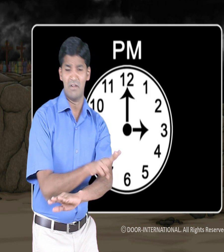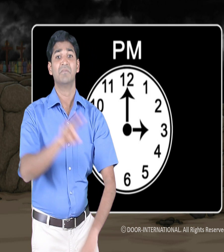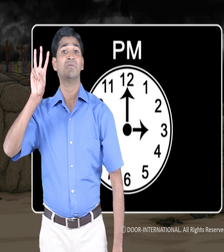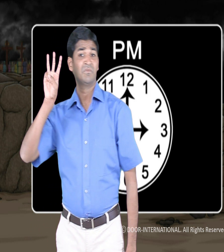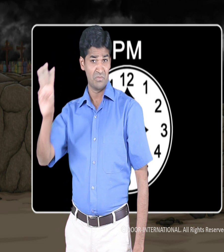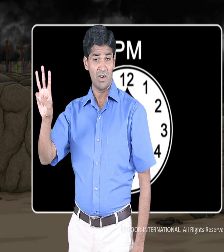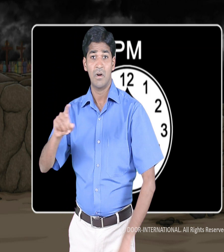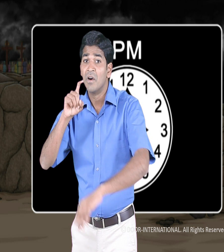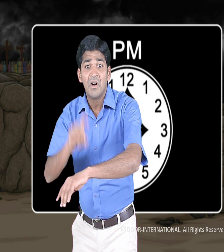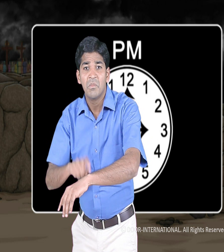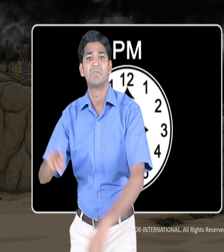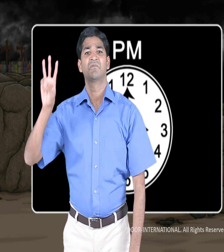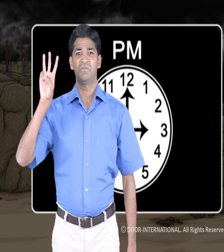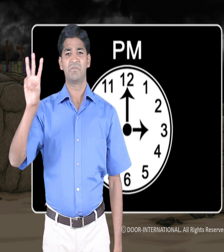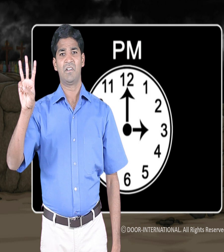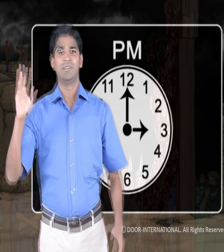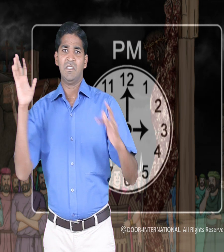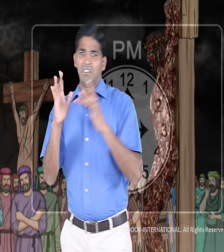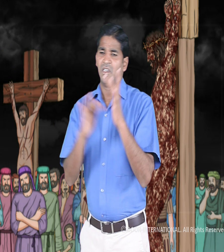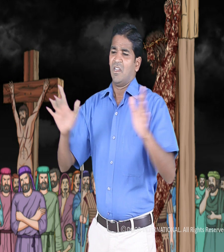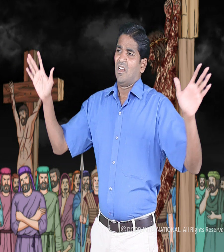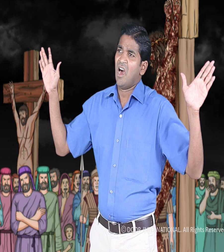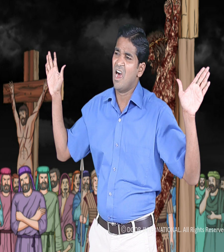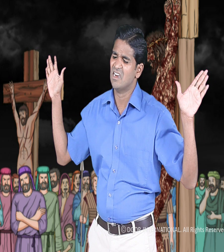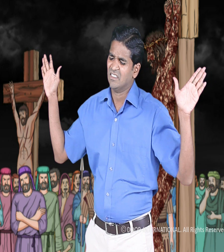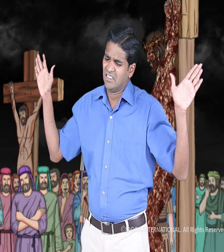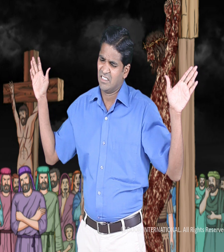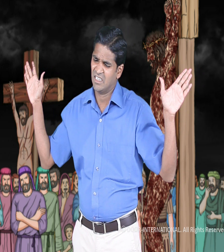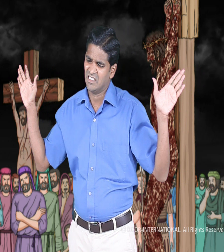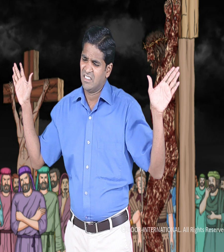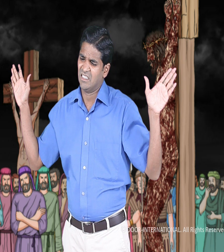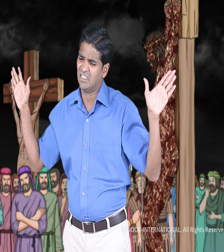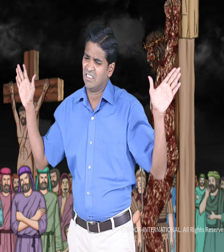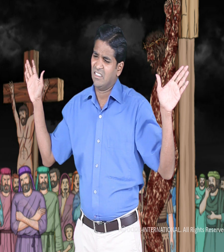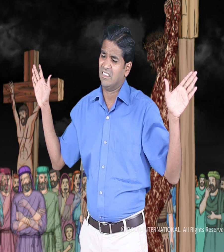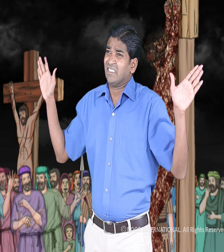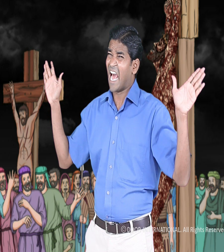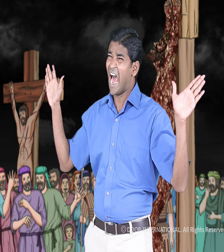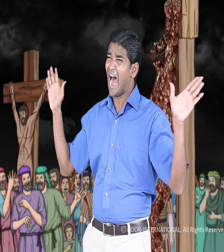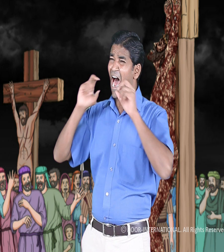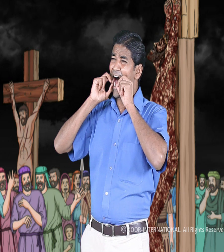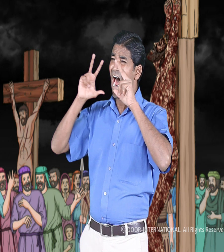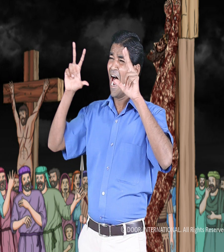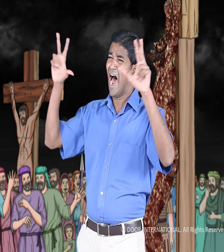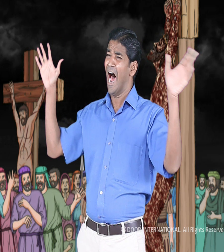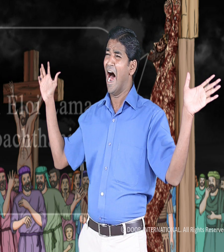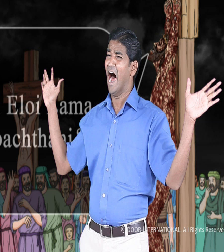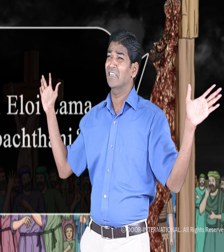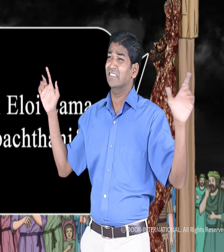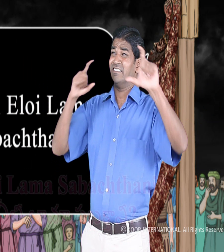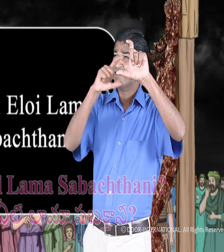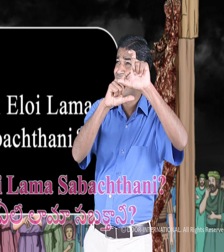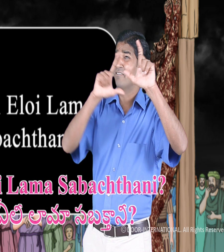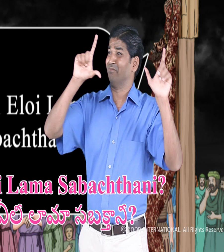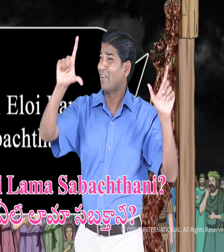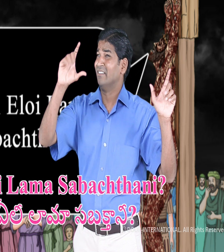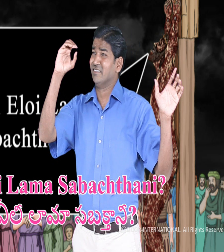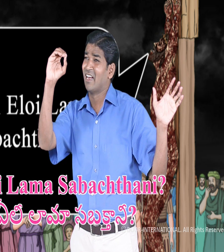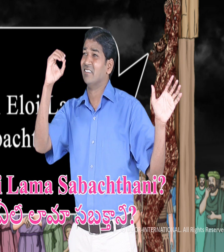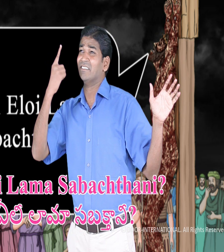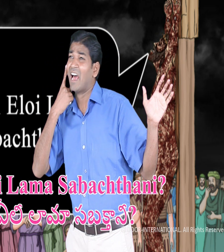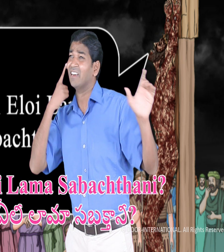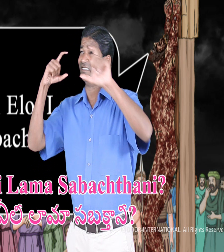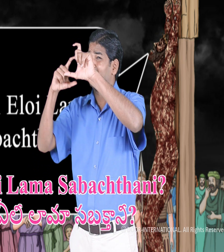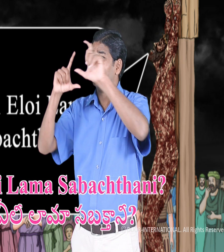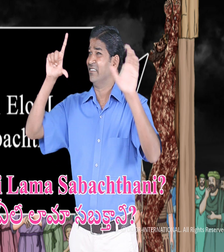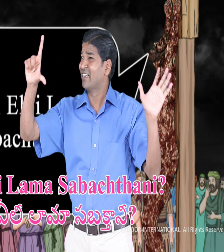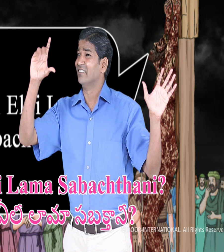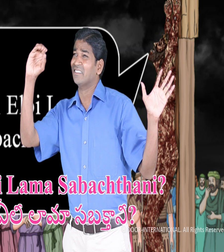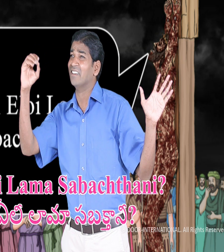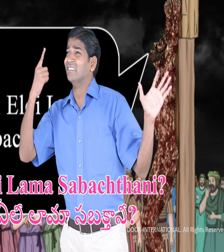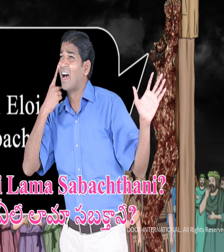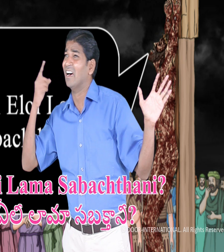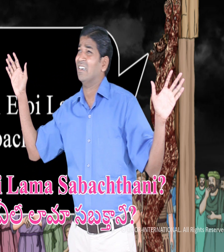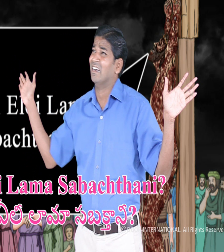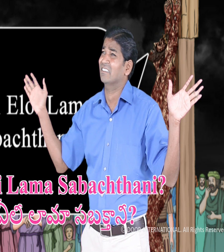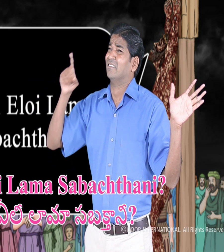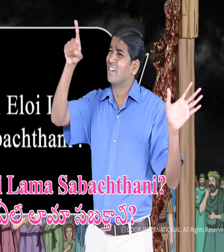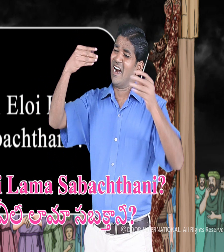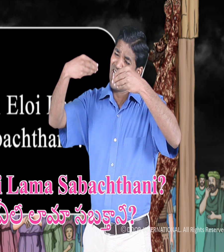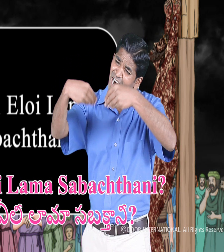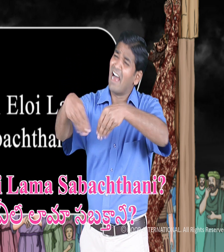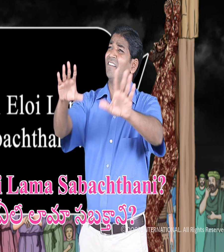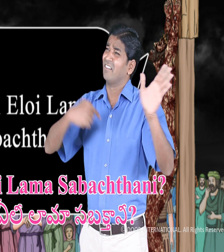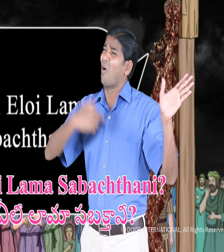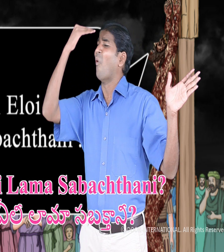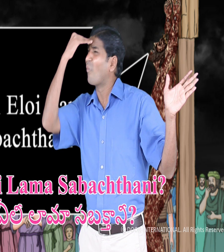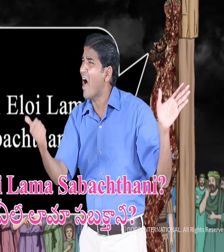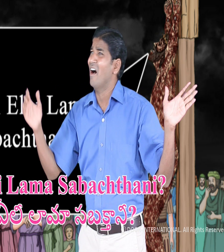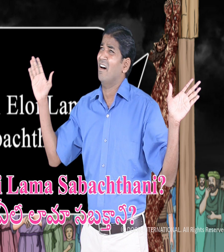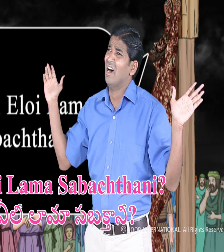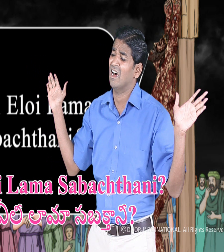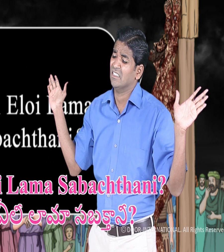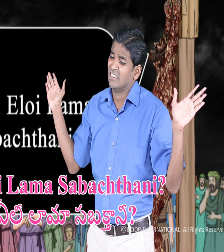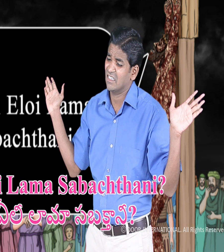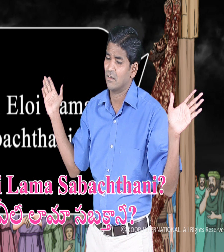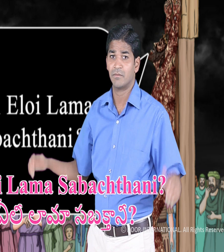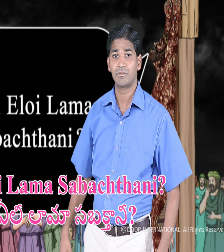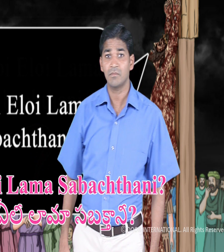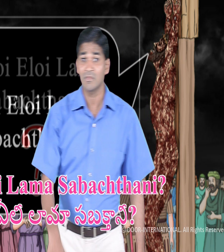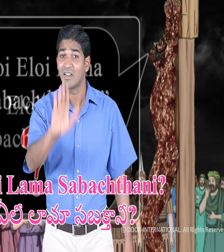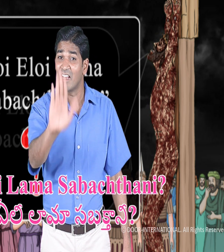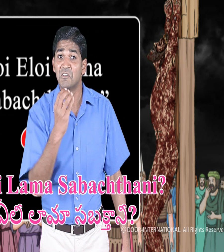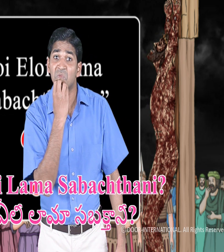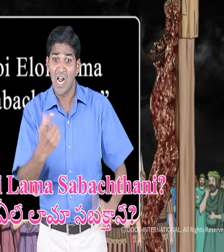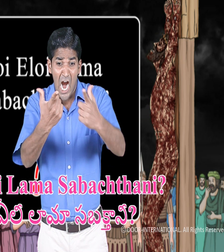About the ninth hour Jesus cried out in a loud voice, “Eli, Eli, lema sabachthani?”